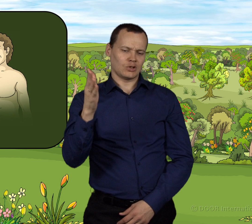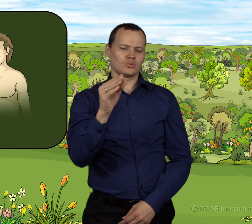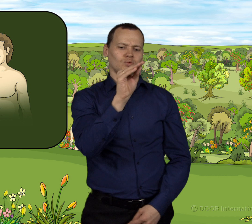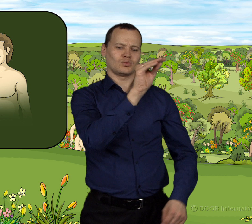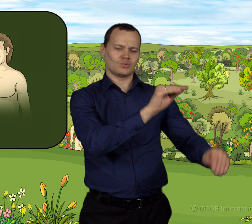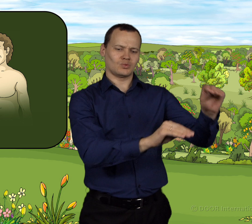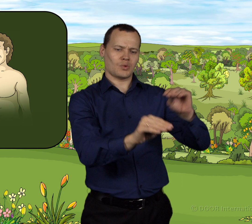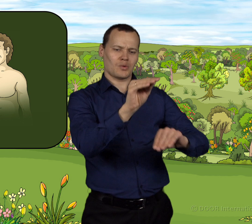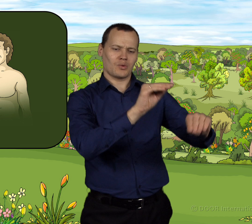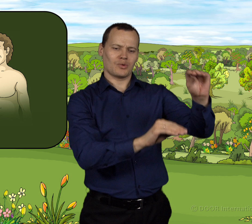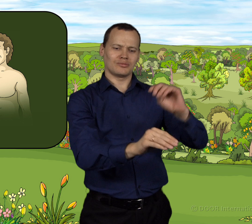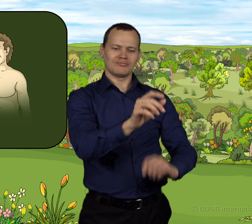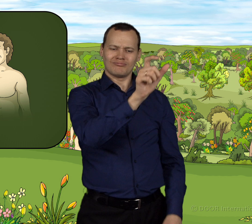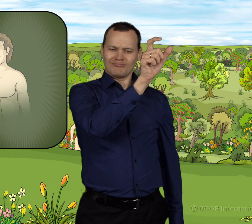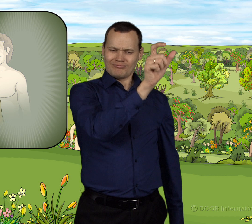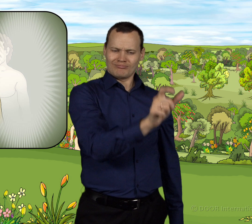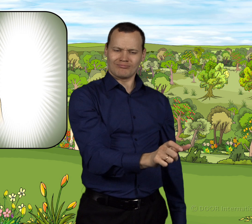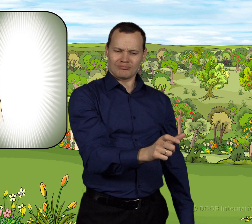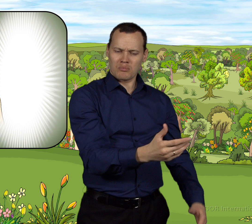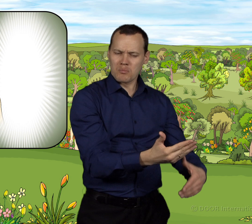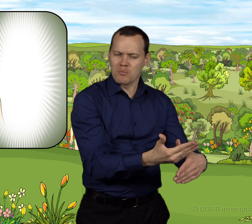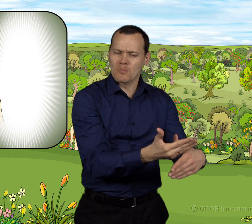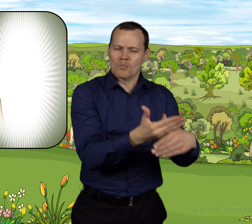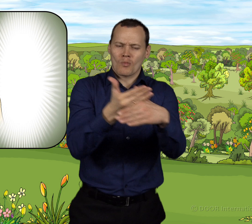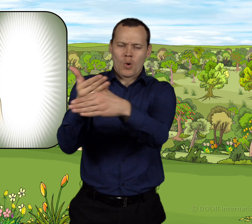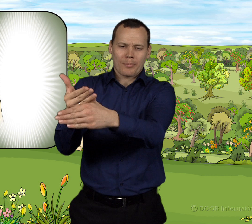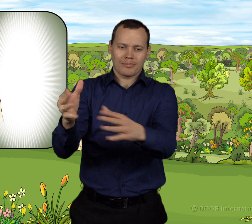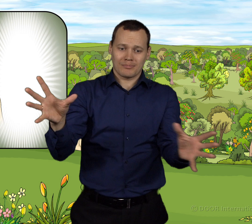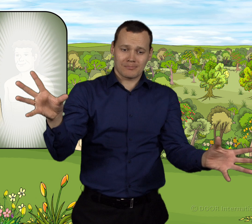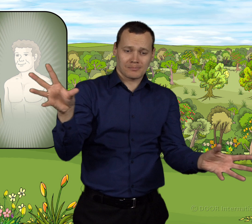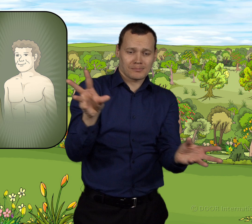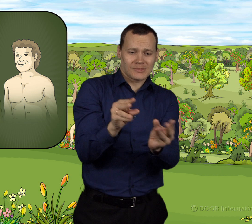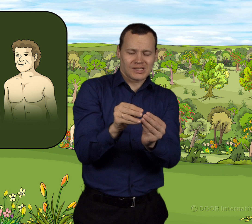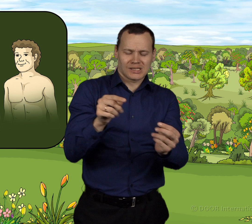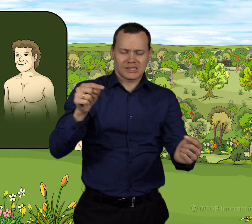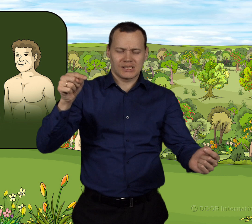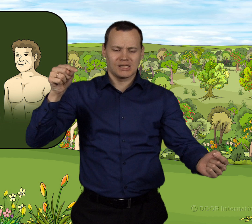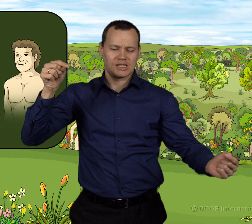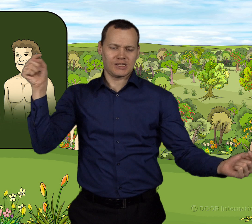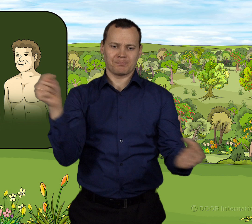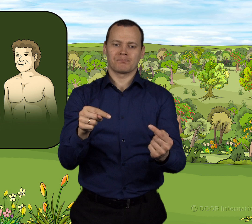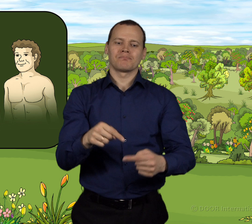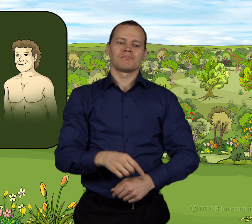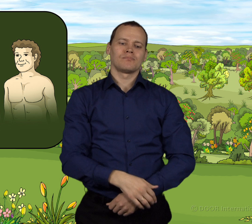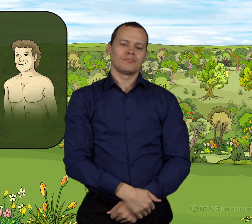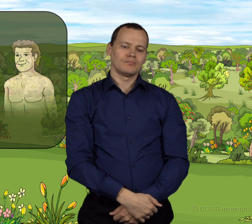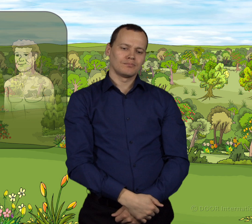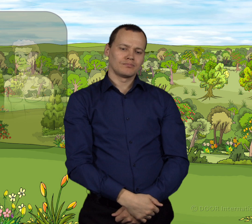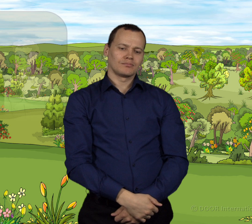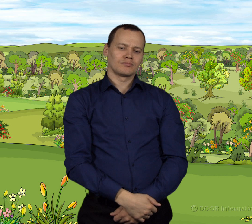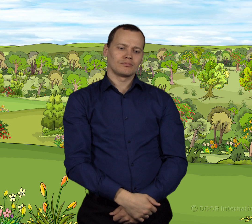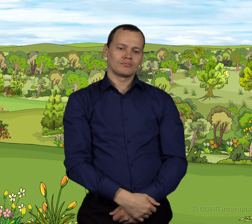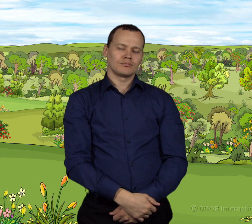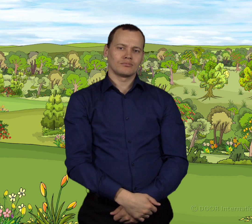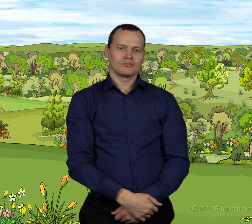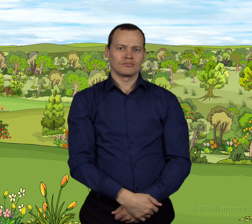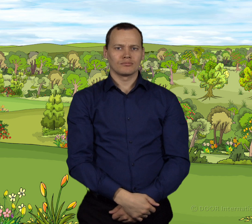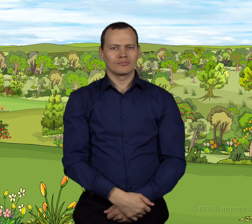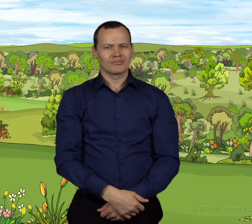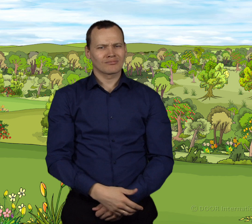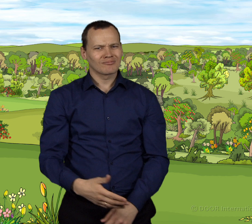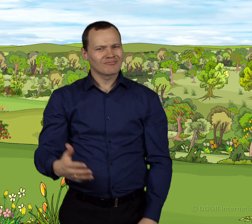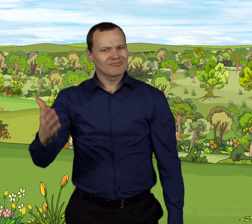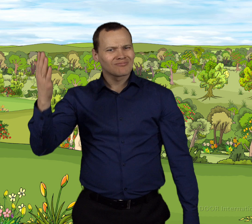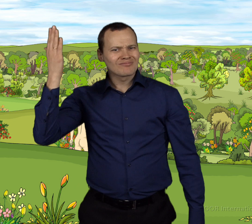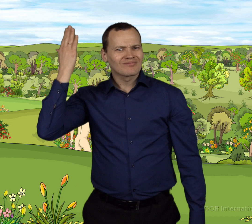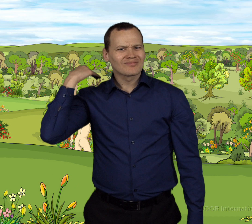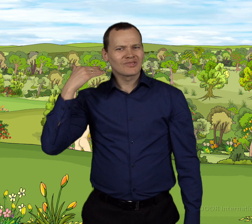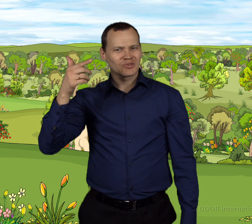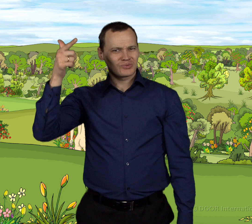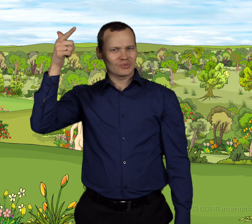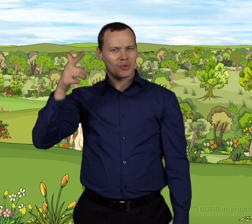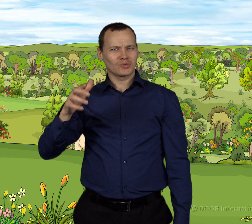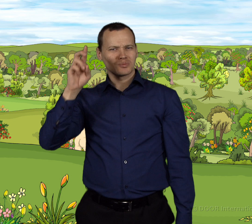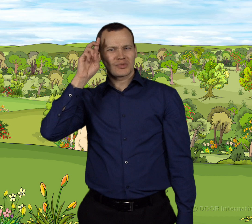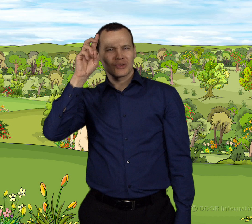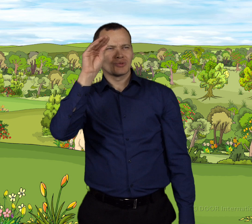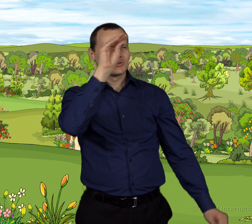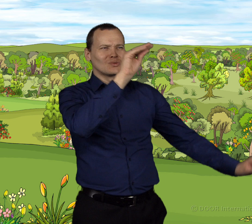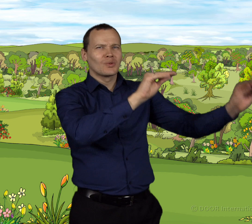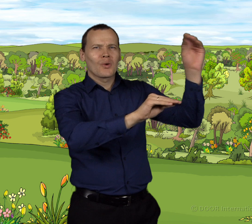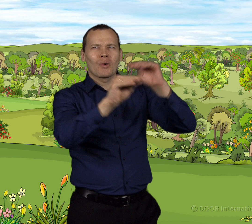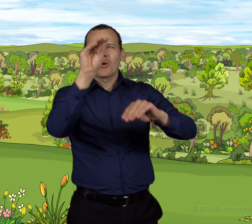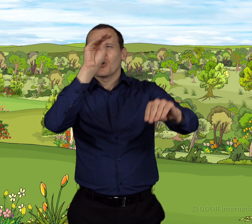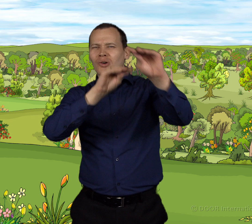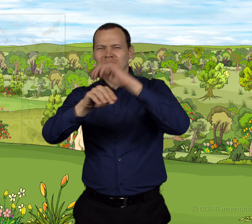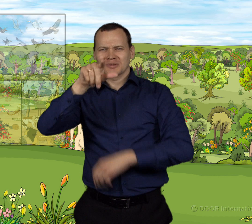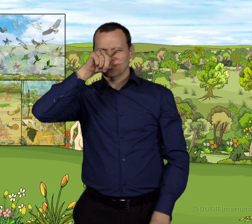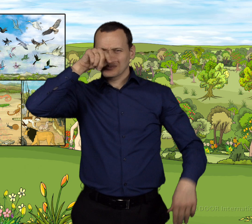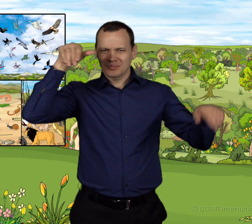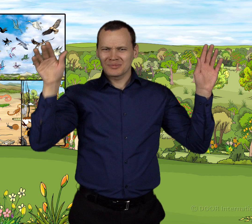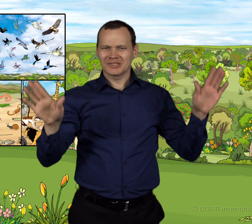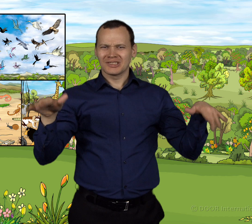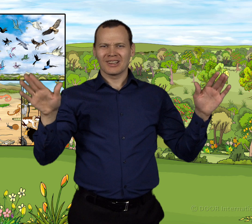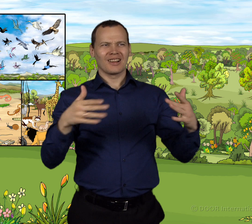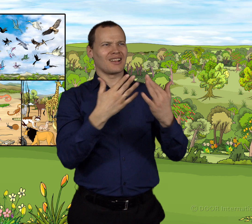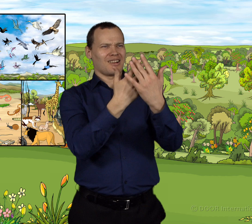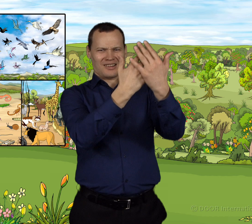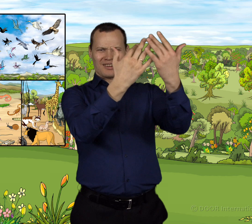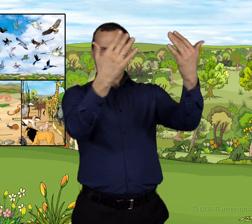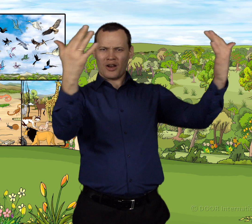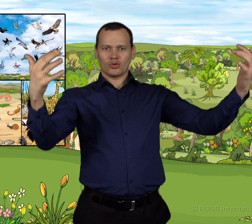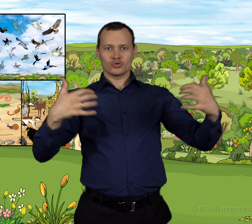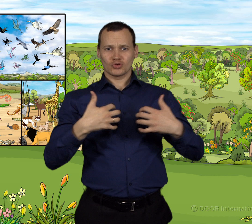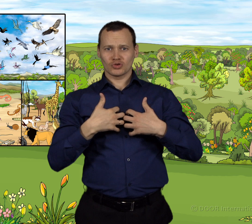I will make for him a suitable helper.”